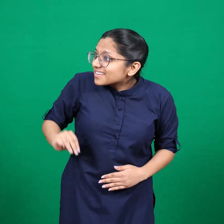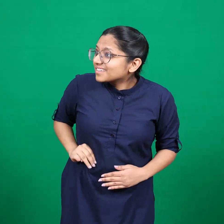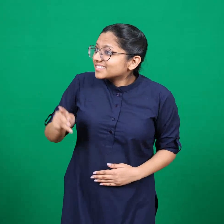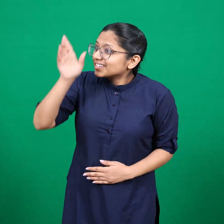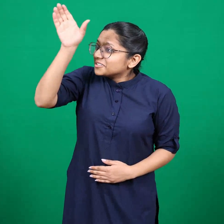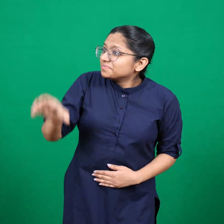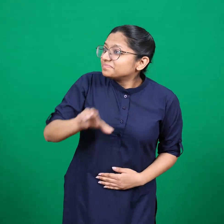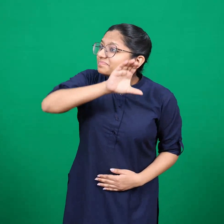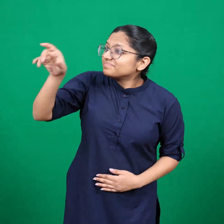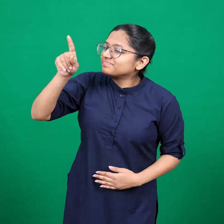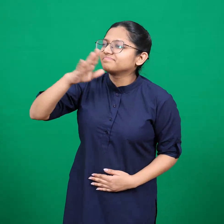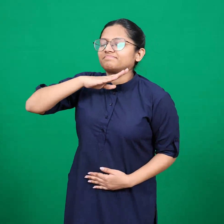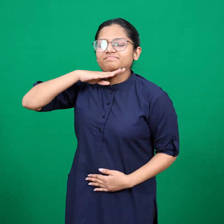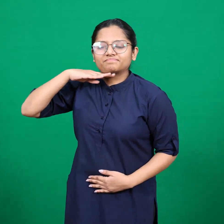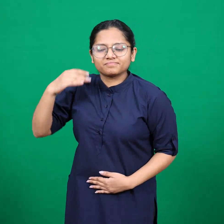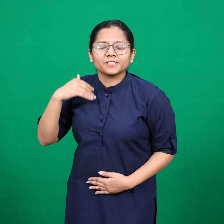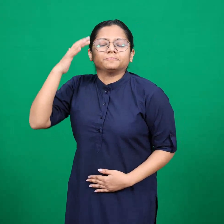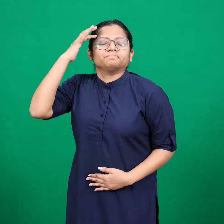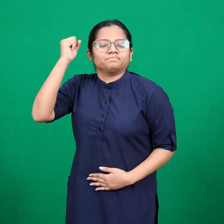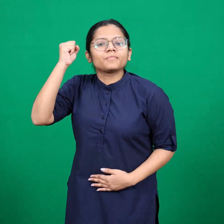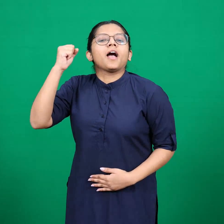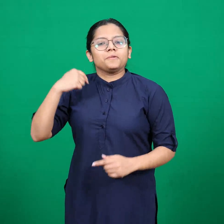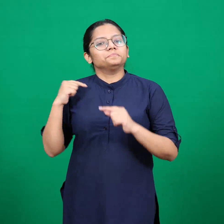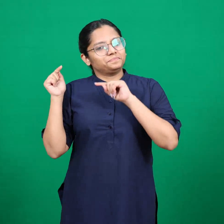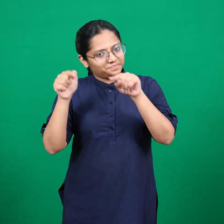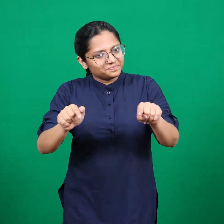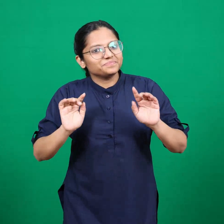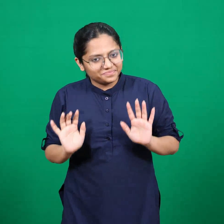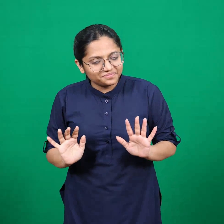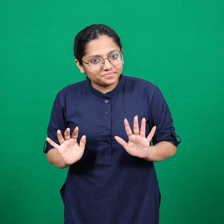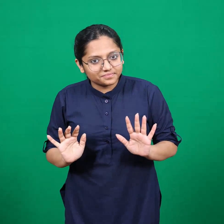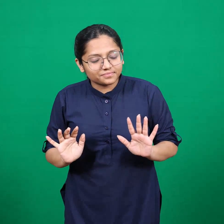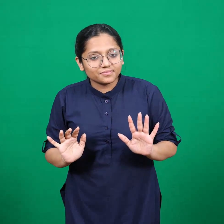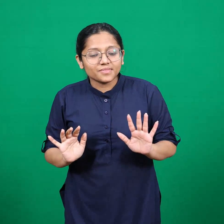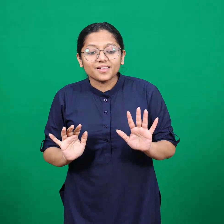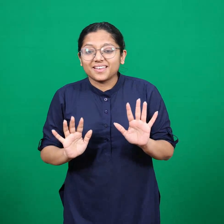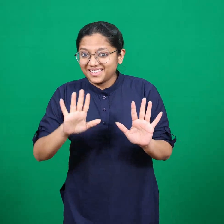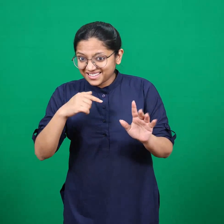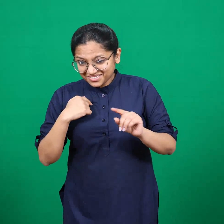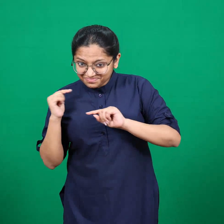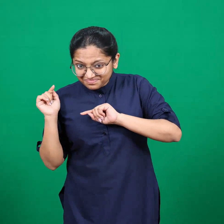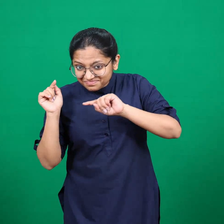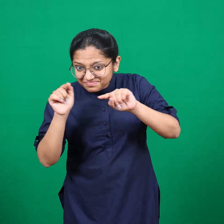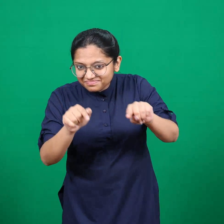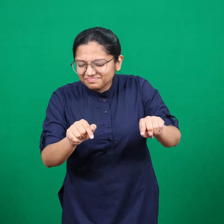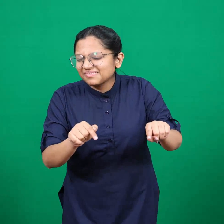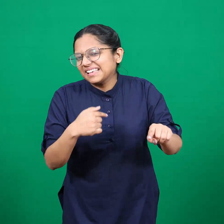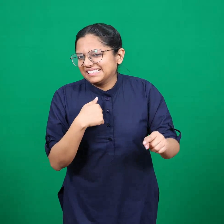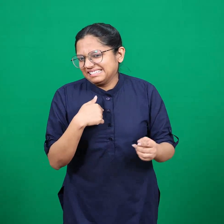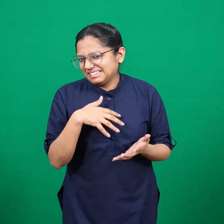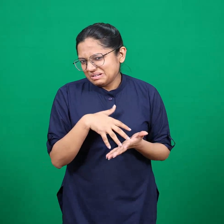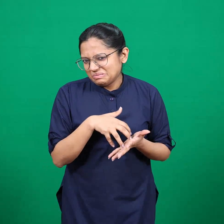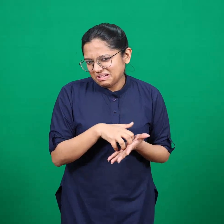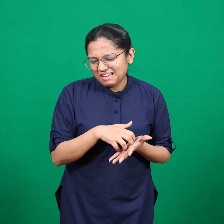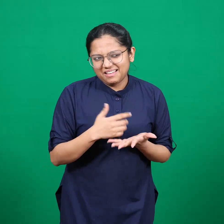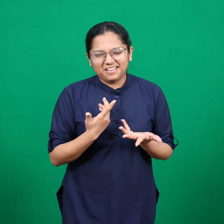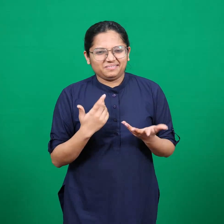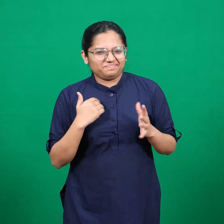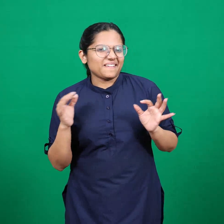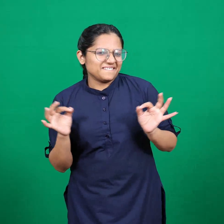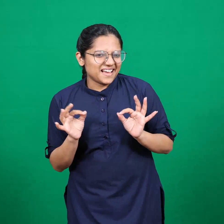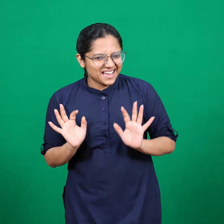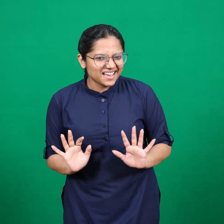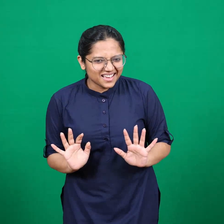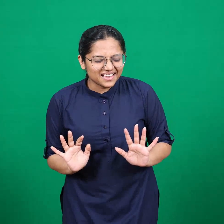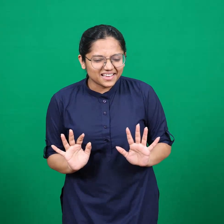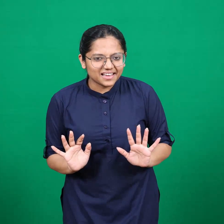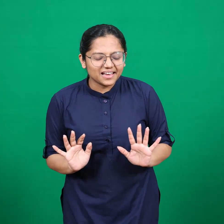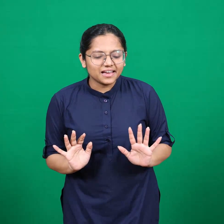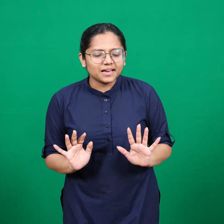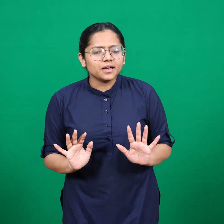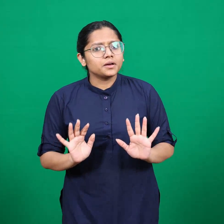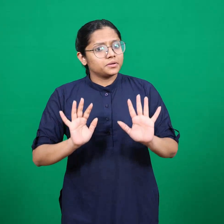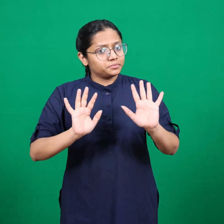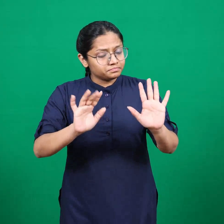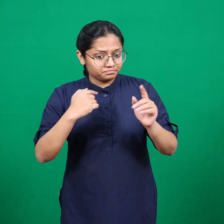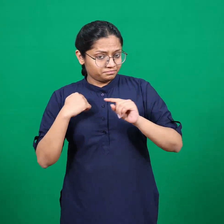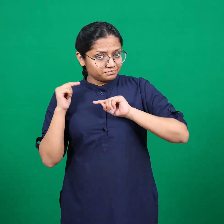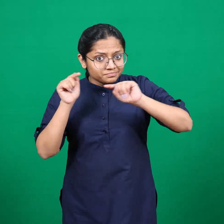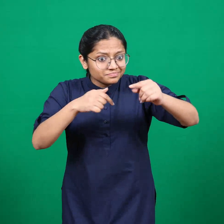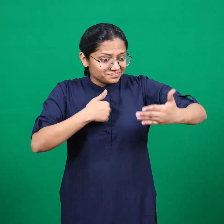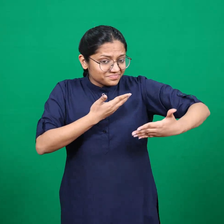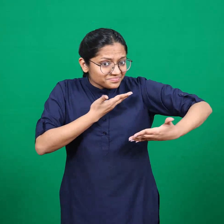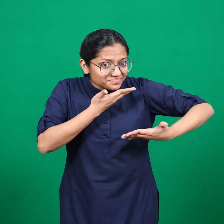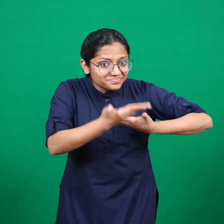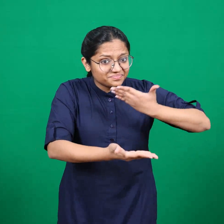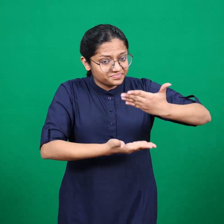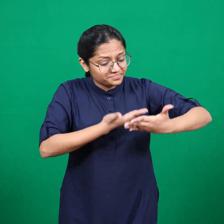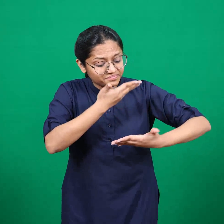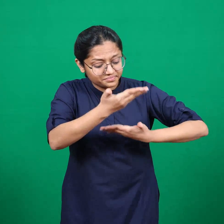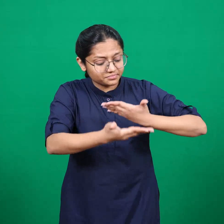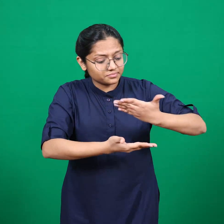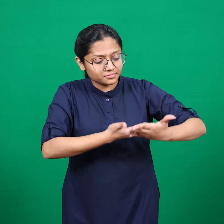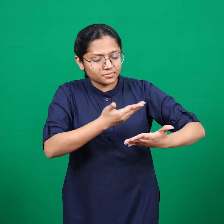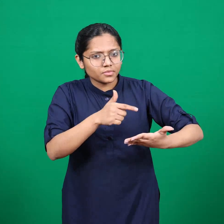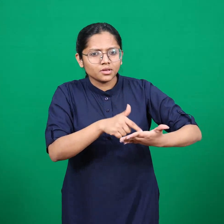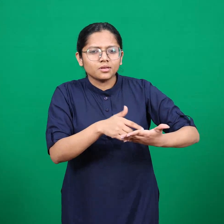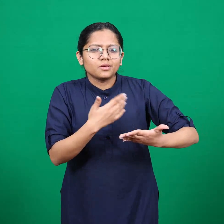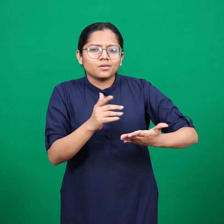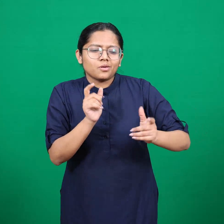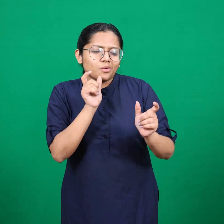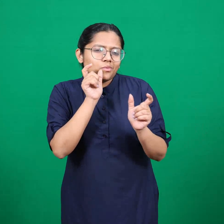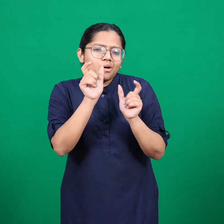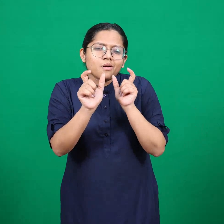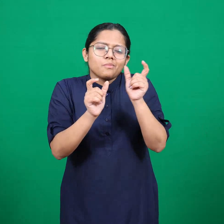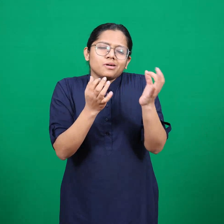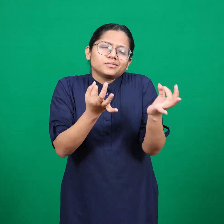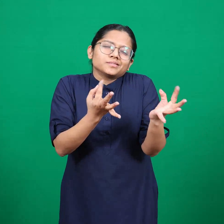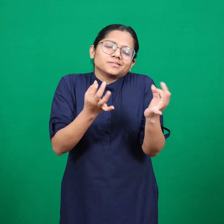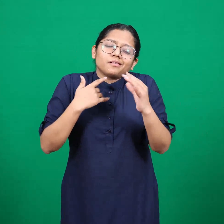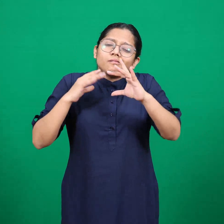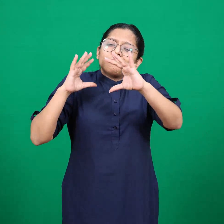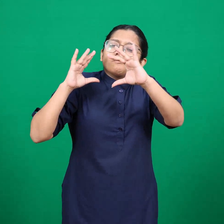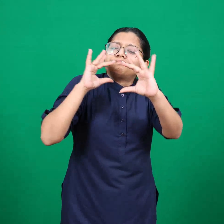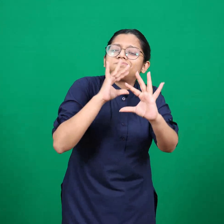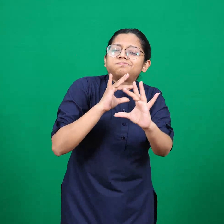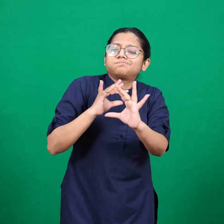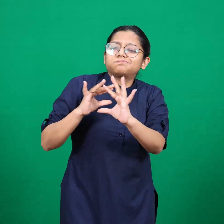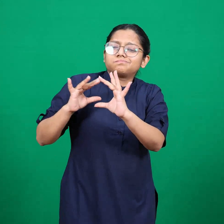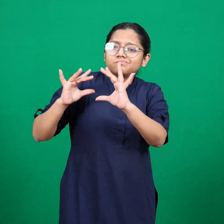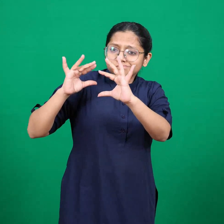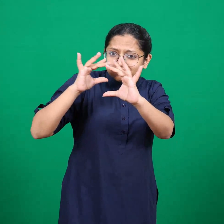I came to you in weakness and fear, and with much trembling.